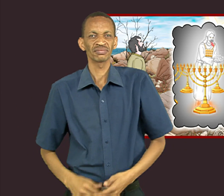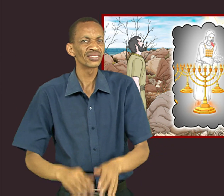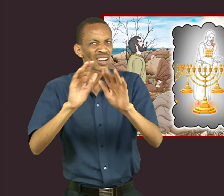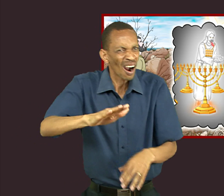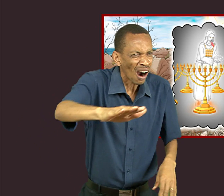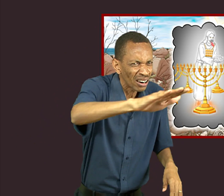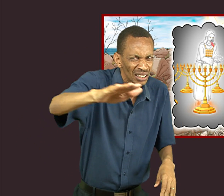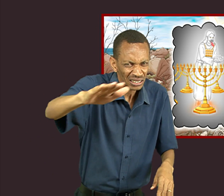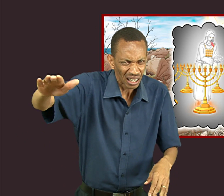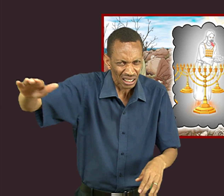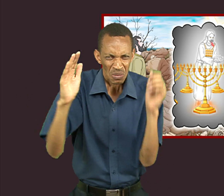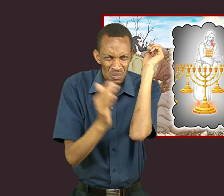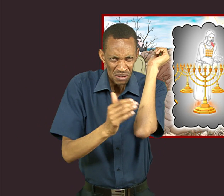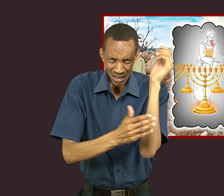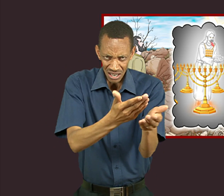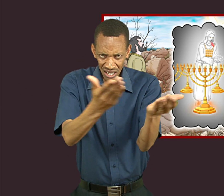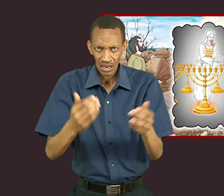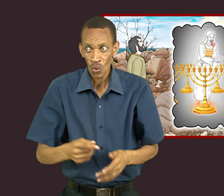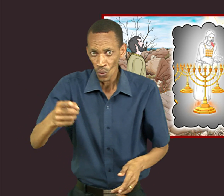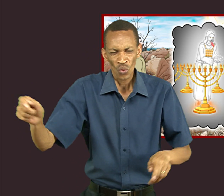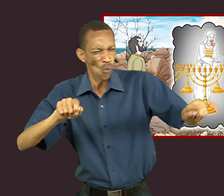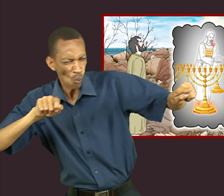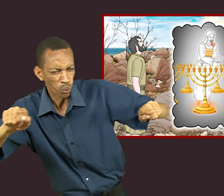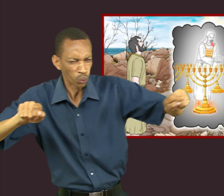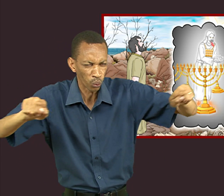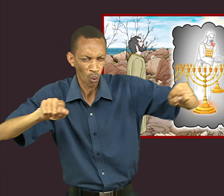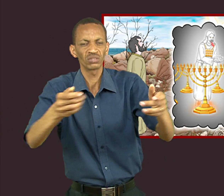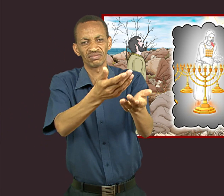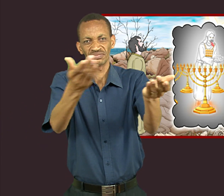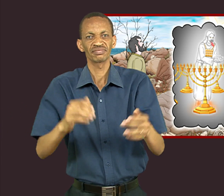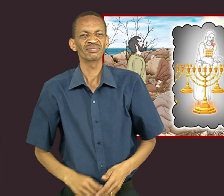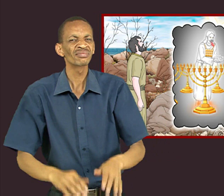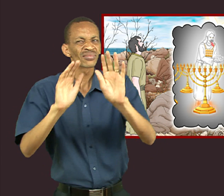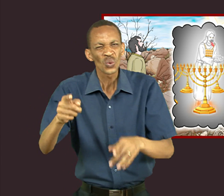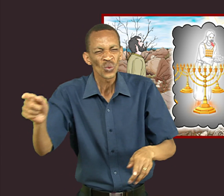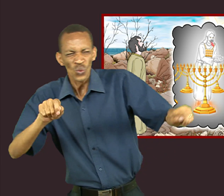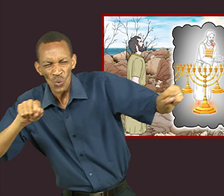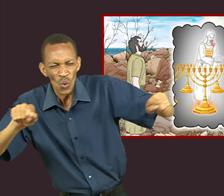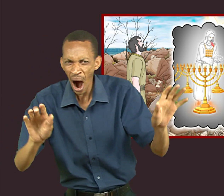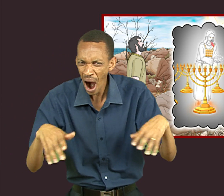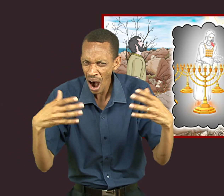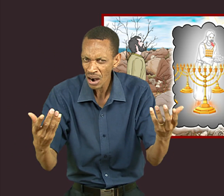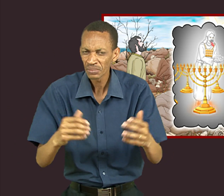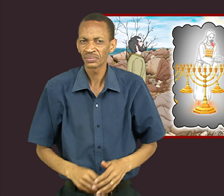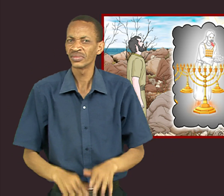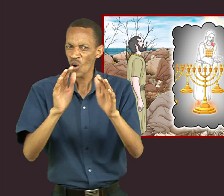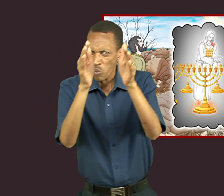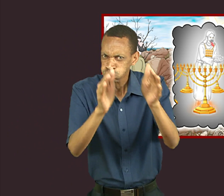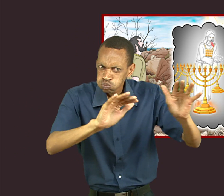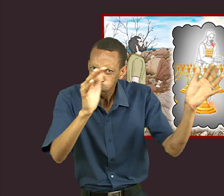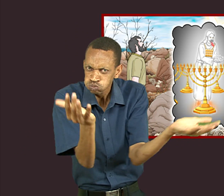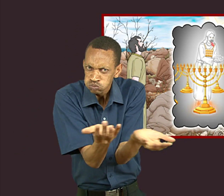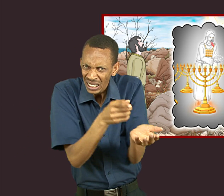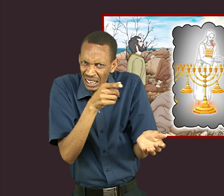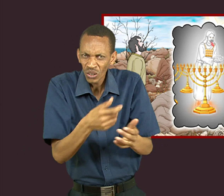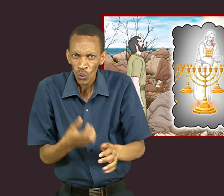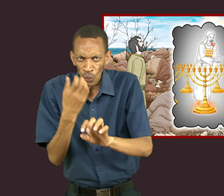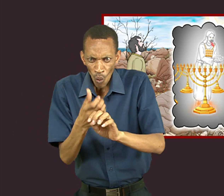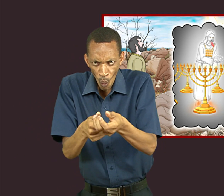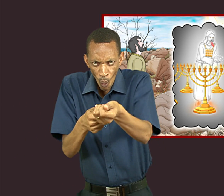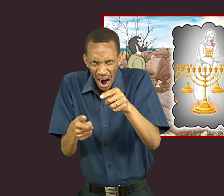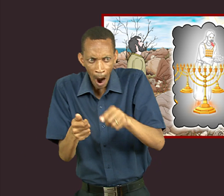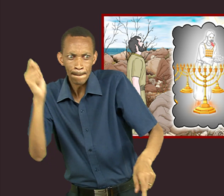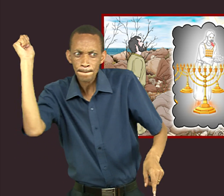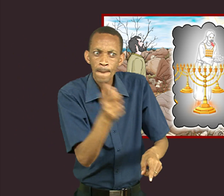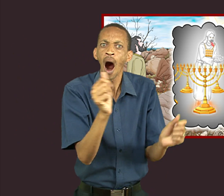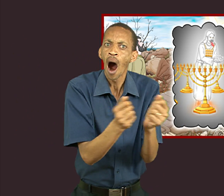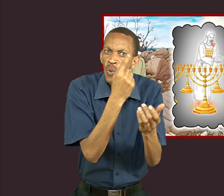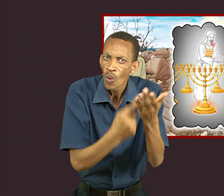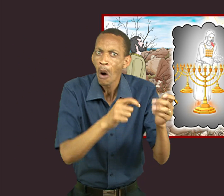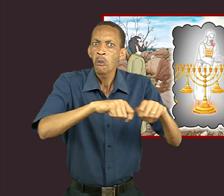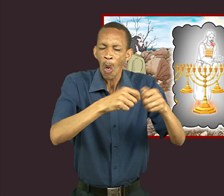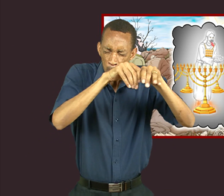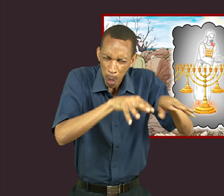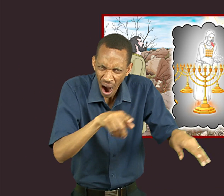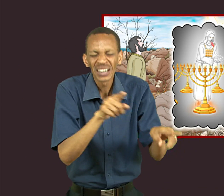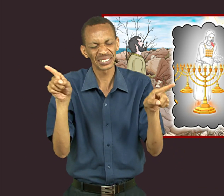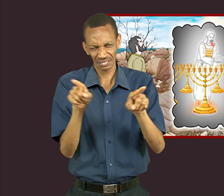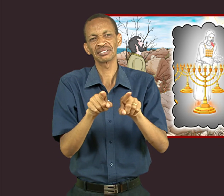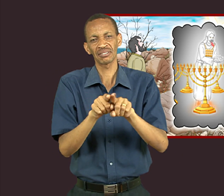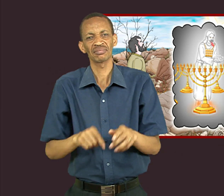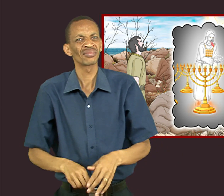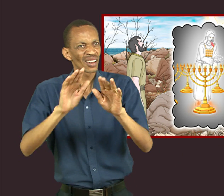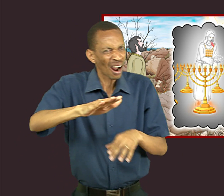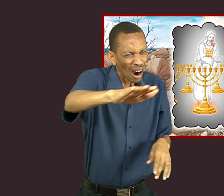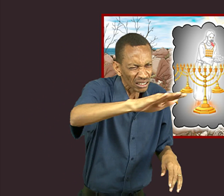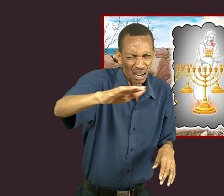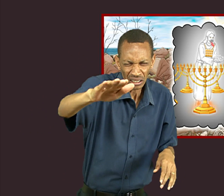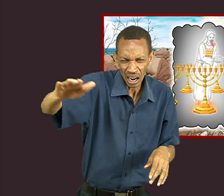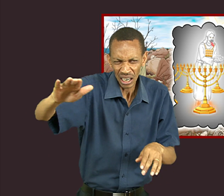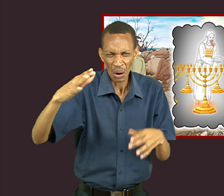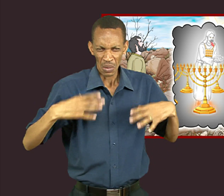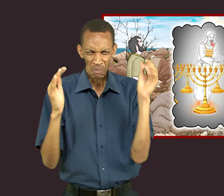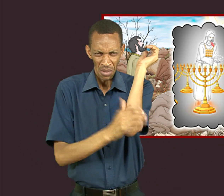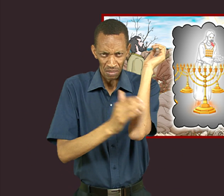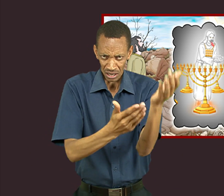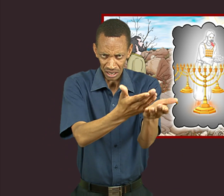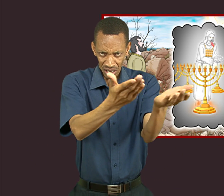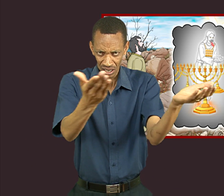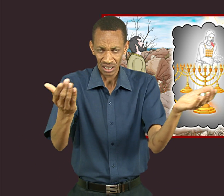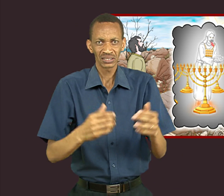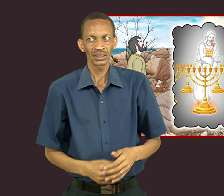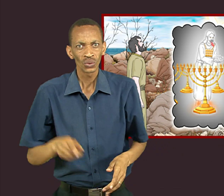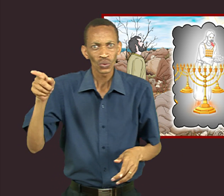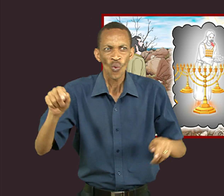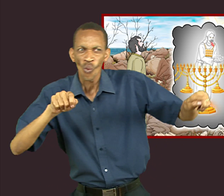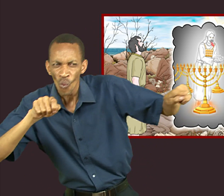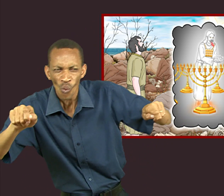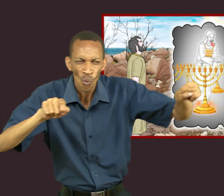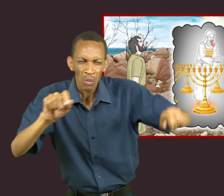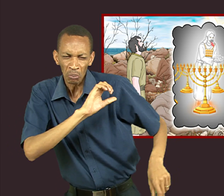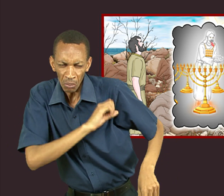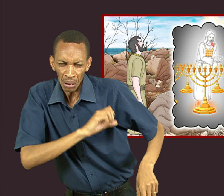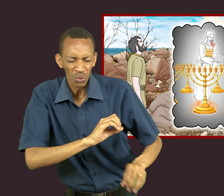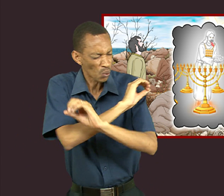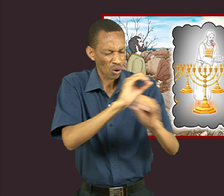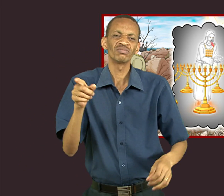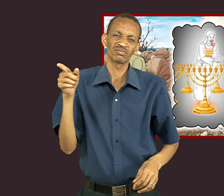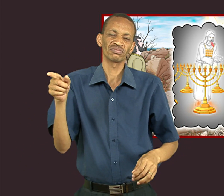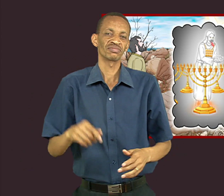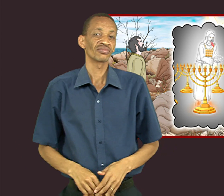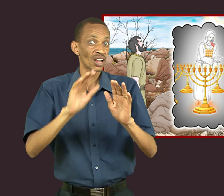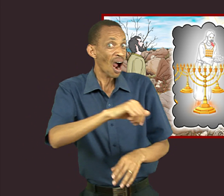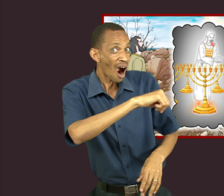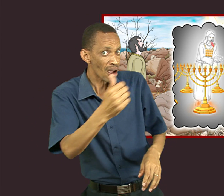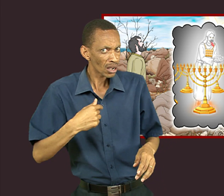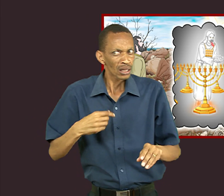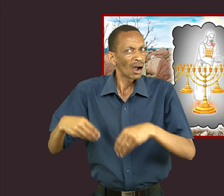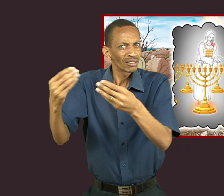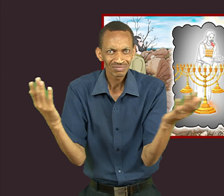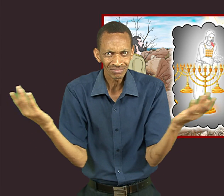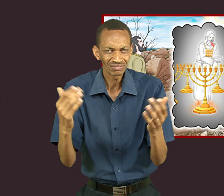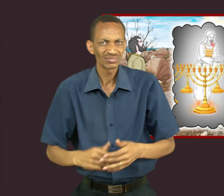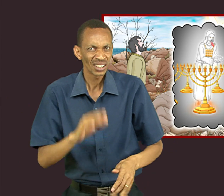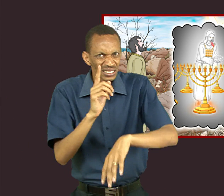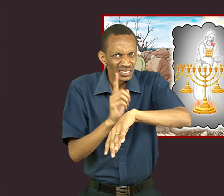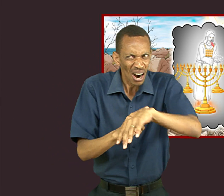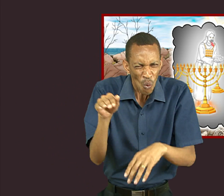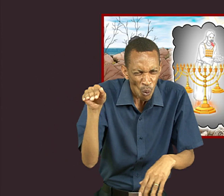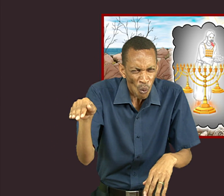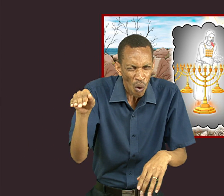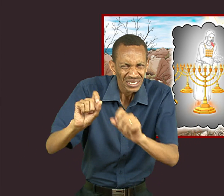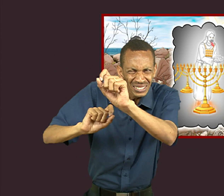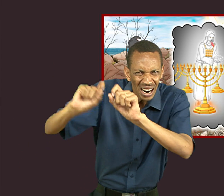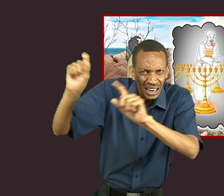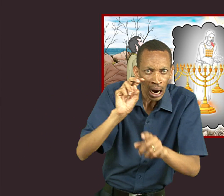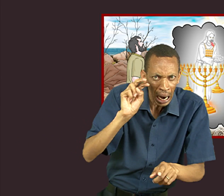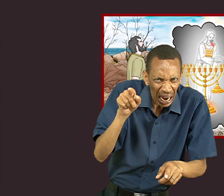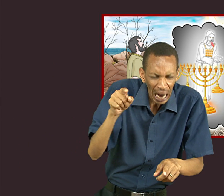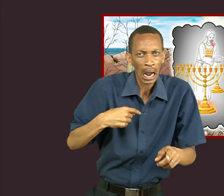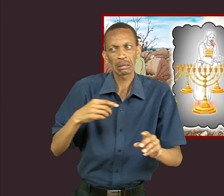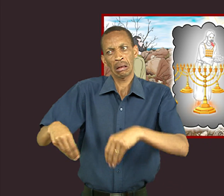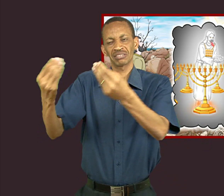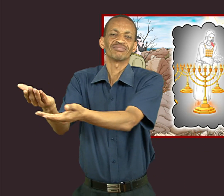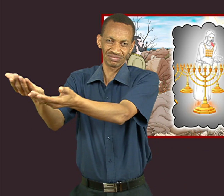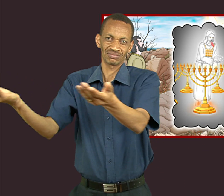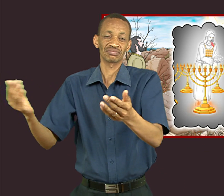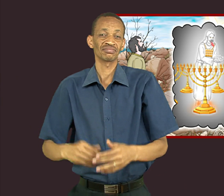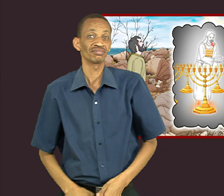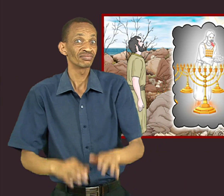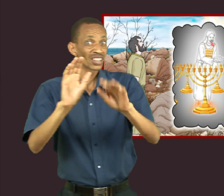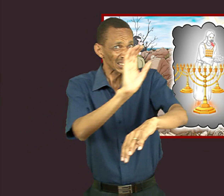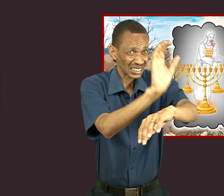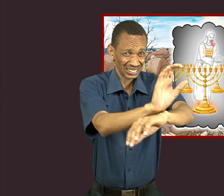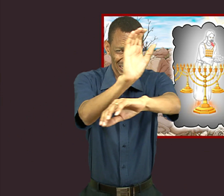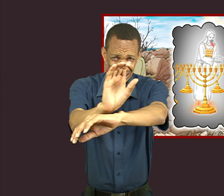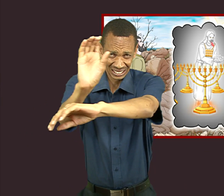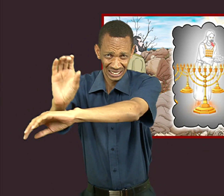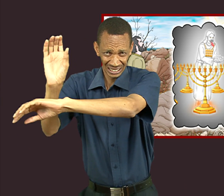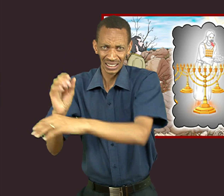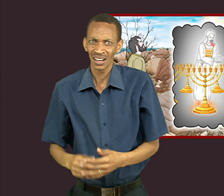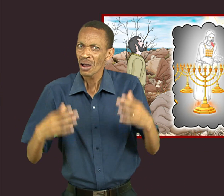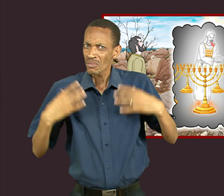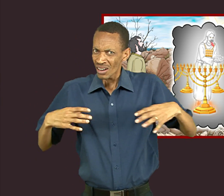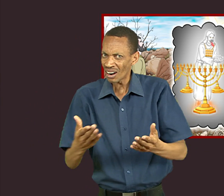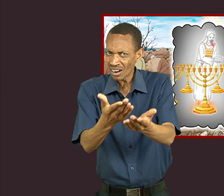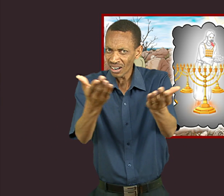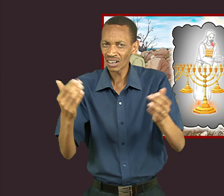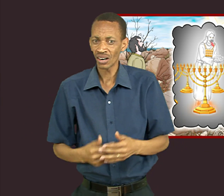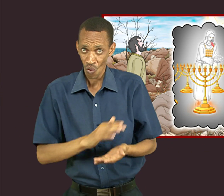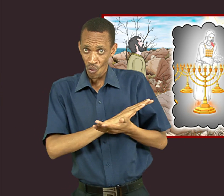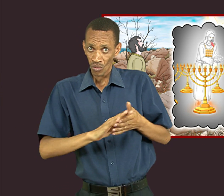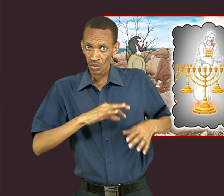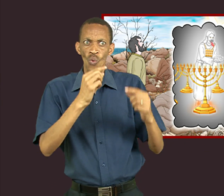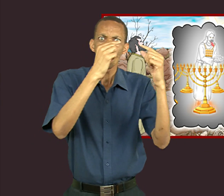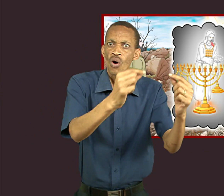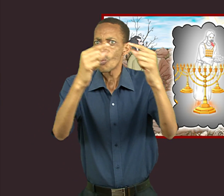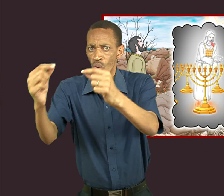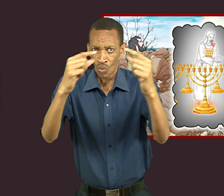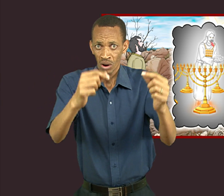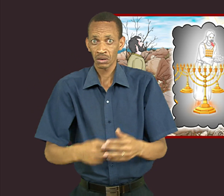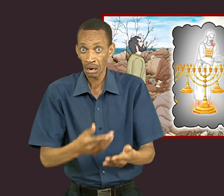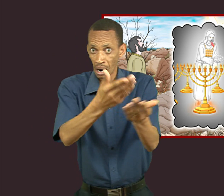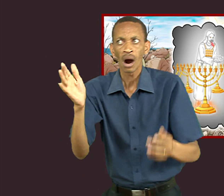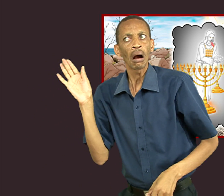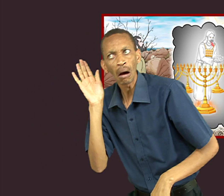He will rule them with an iron scepter and shatter them like pottery —just as I have received authority from My Father. And I will give him the morning star.